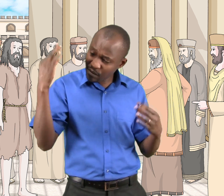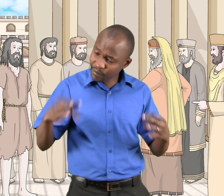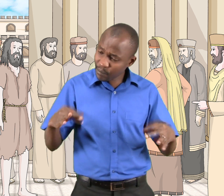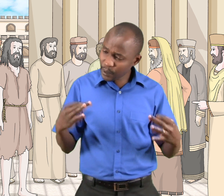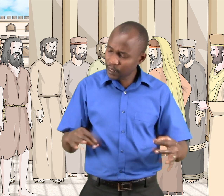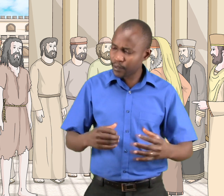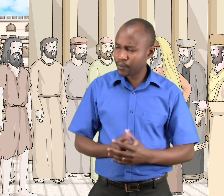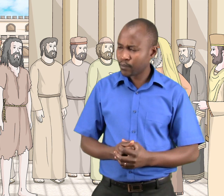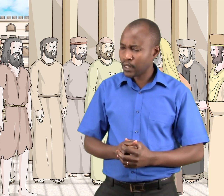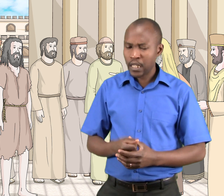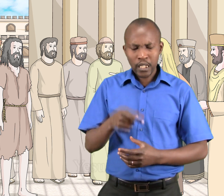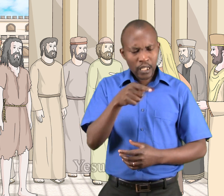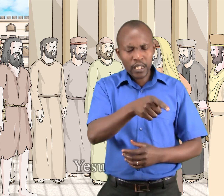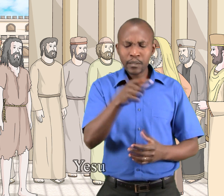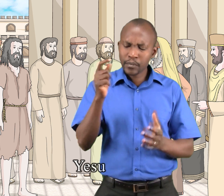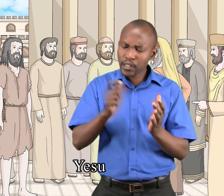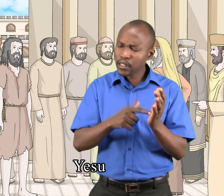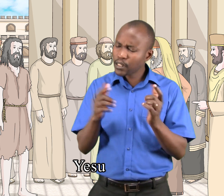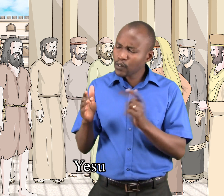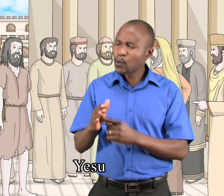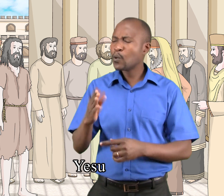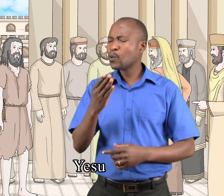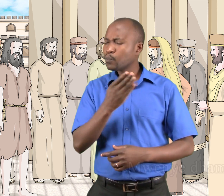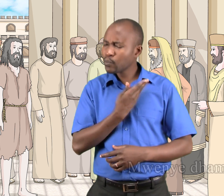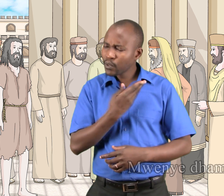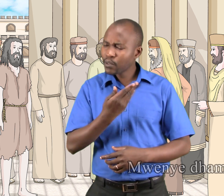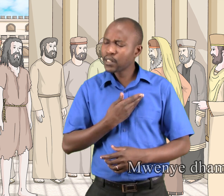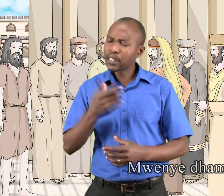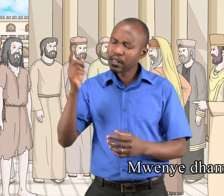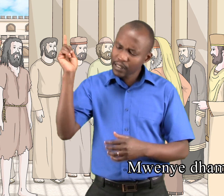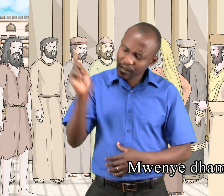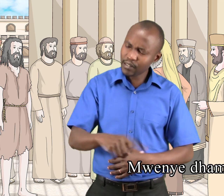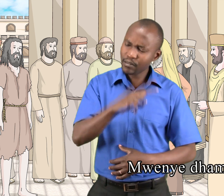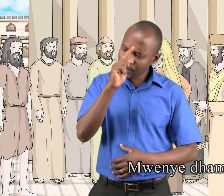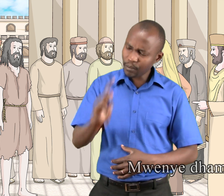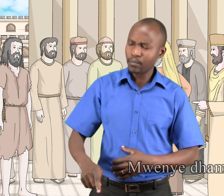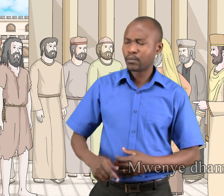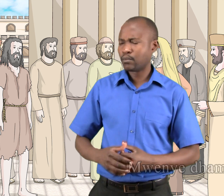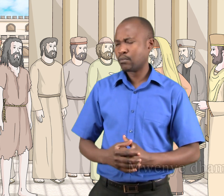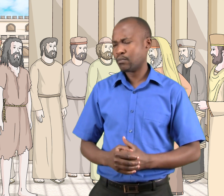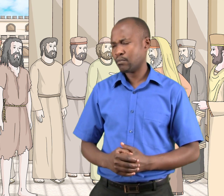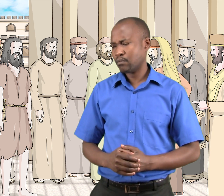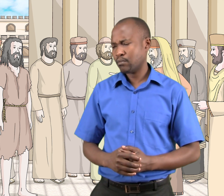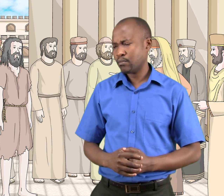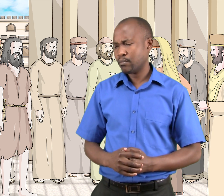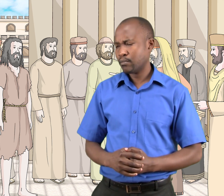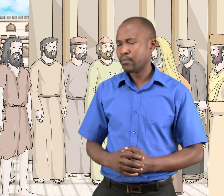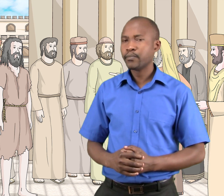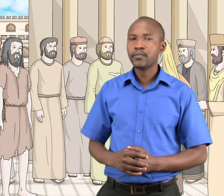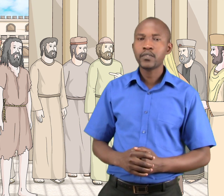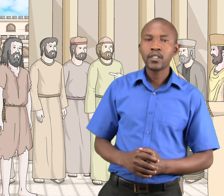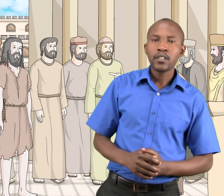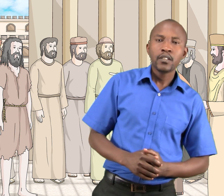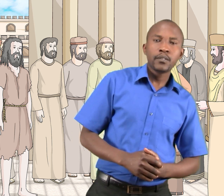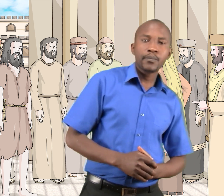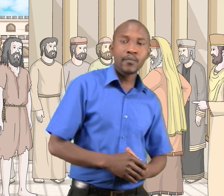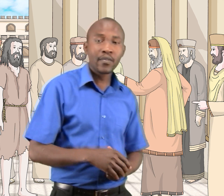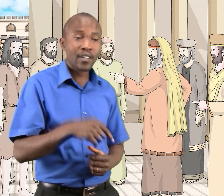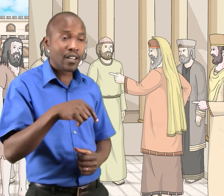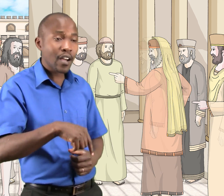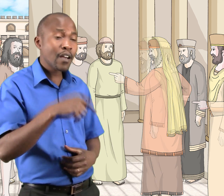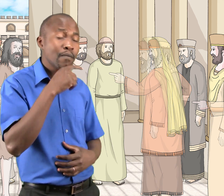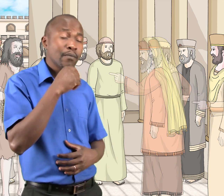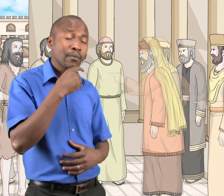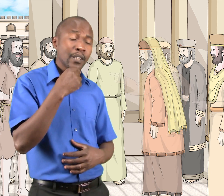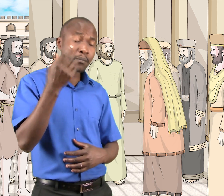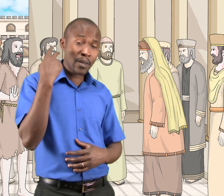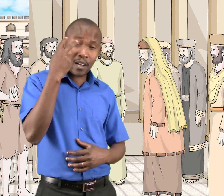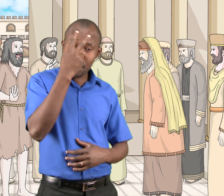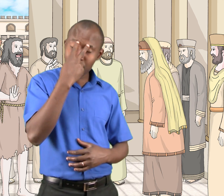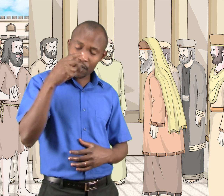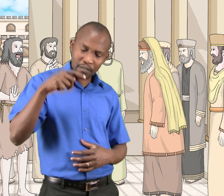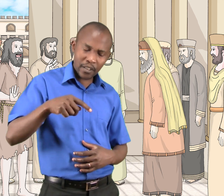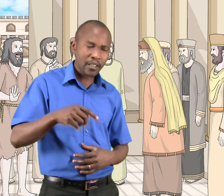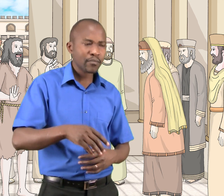We know that this man is a sinner.”